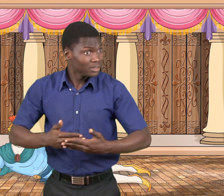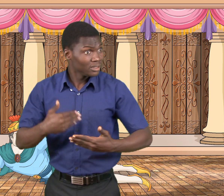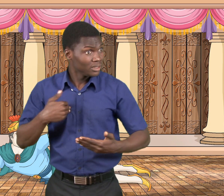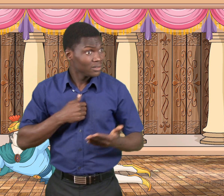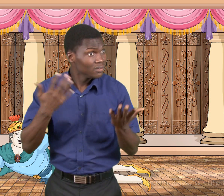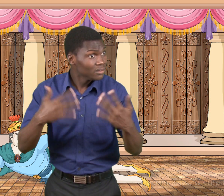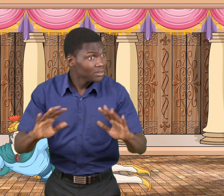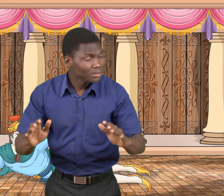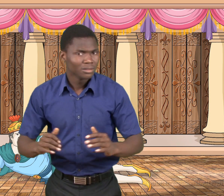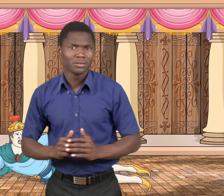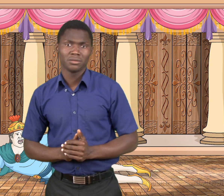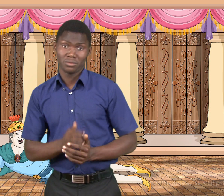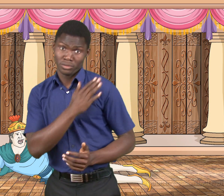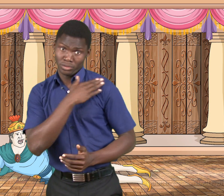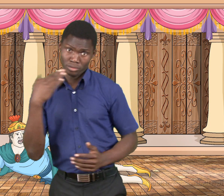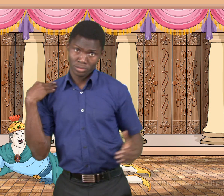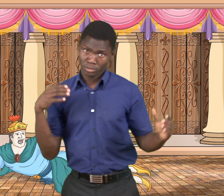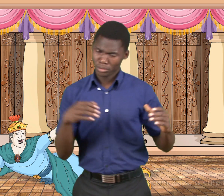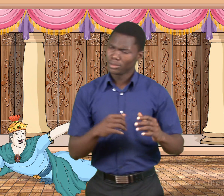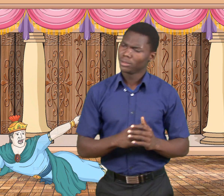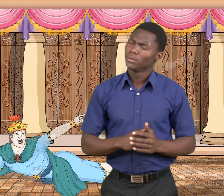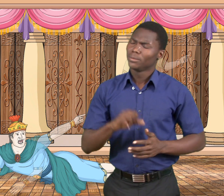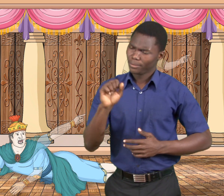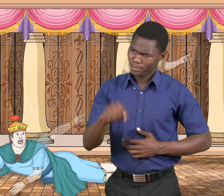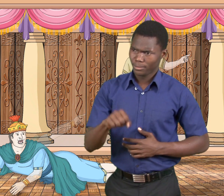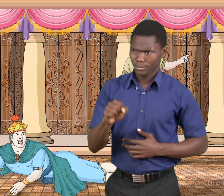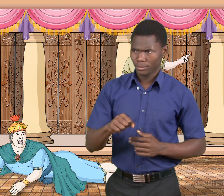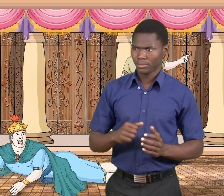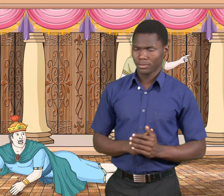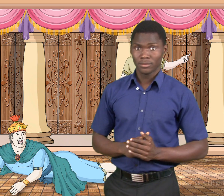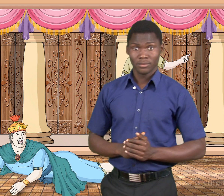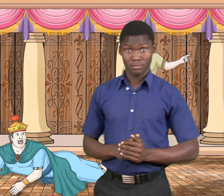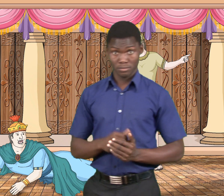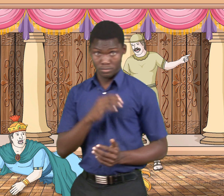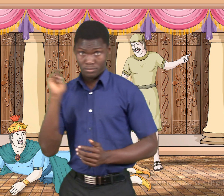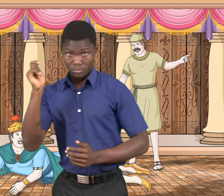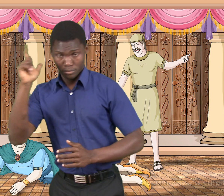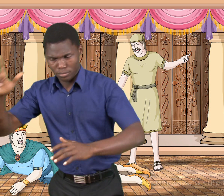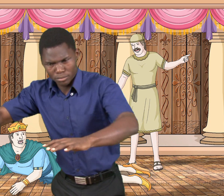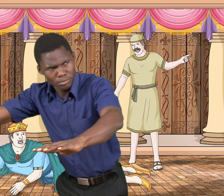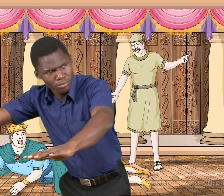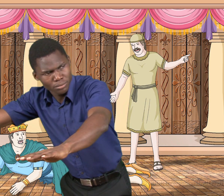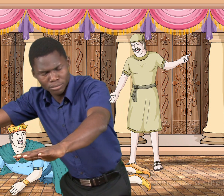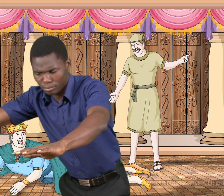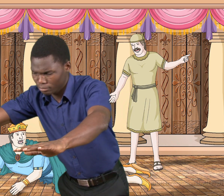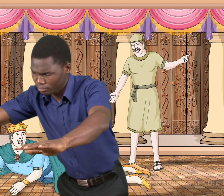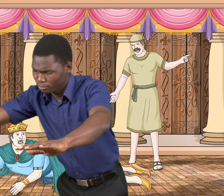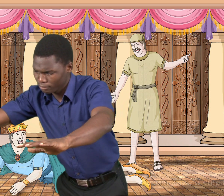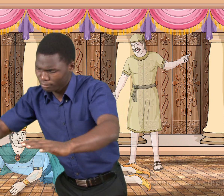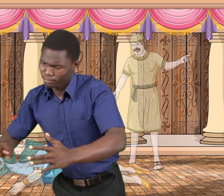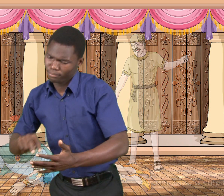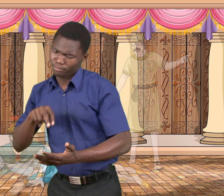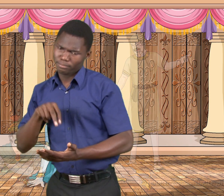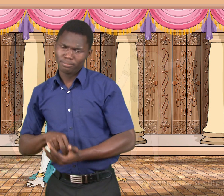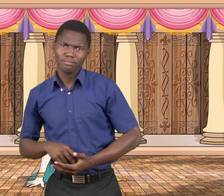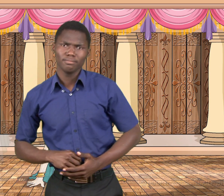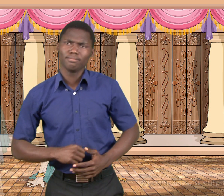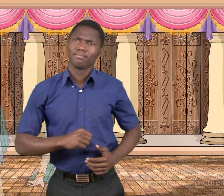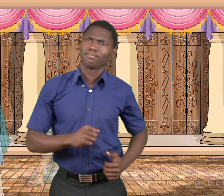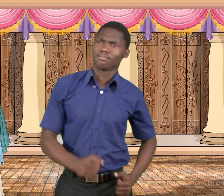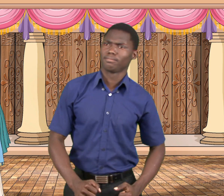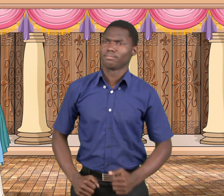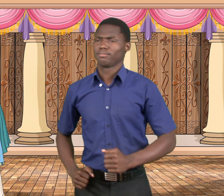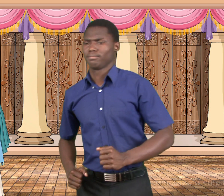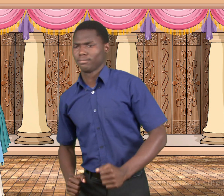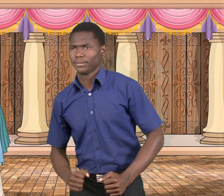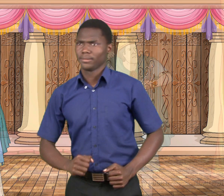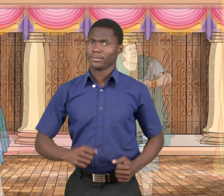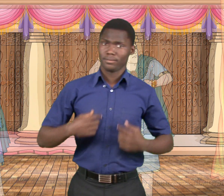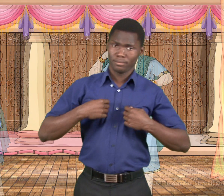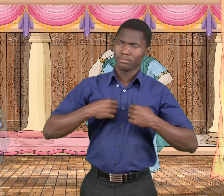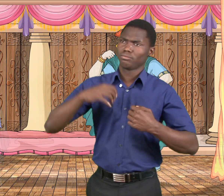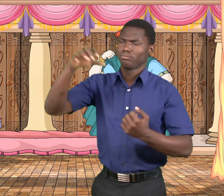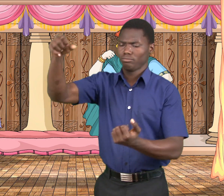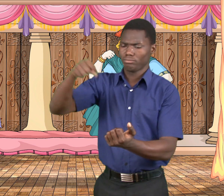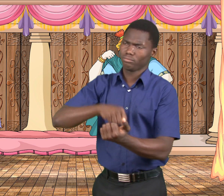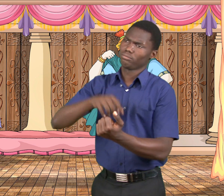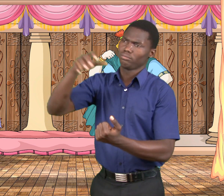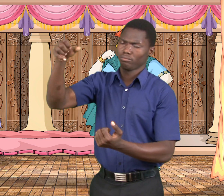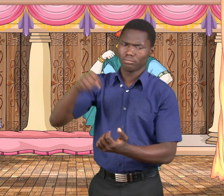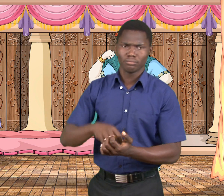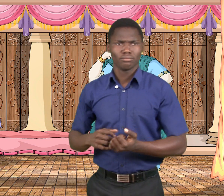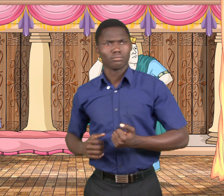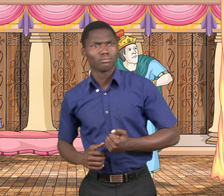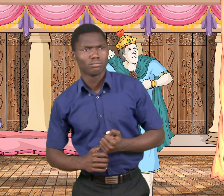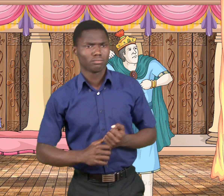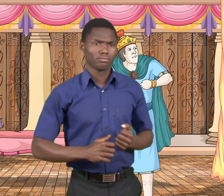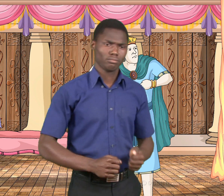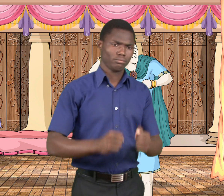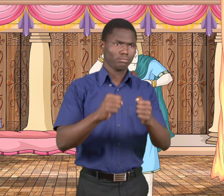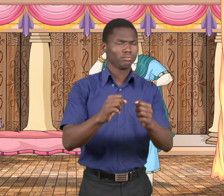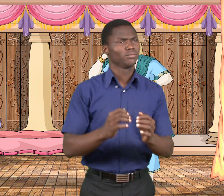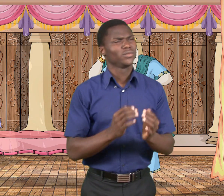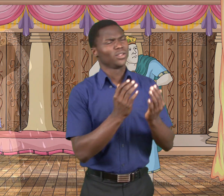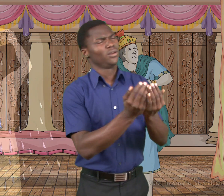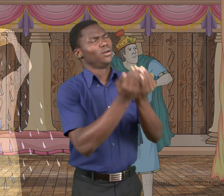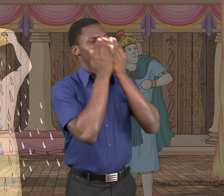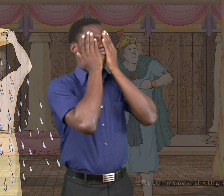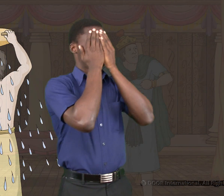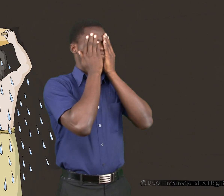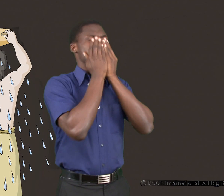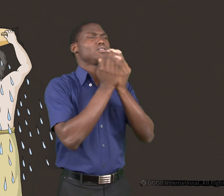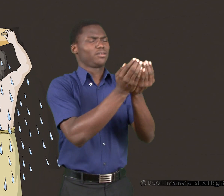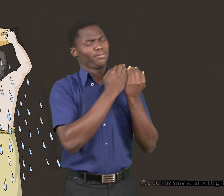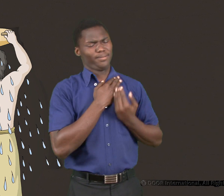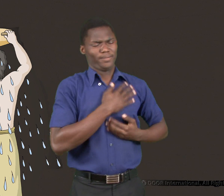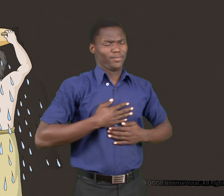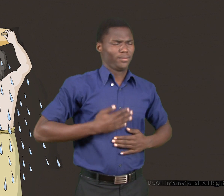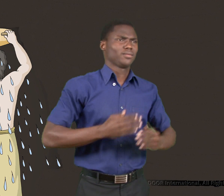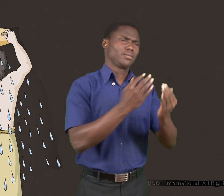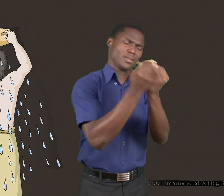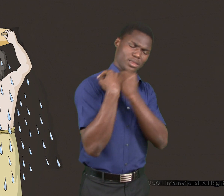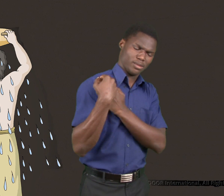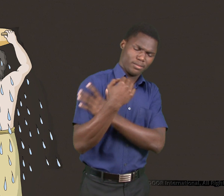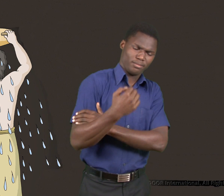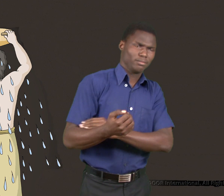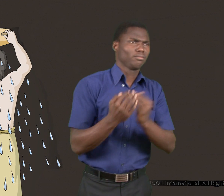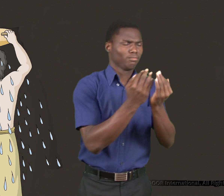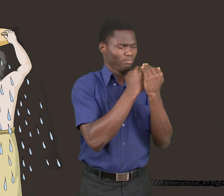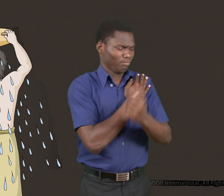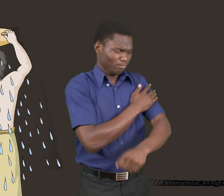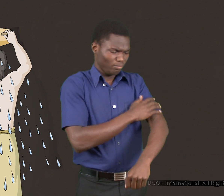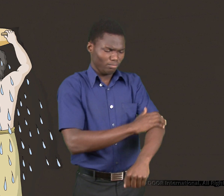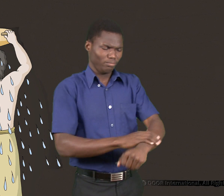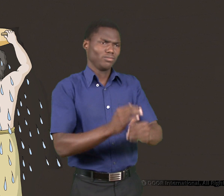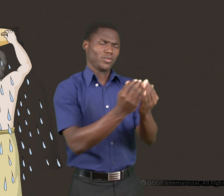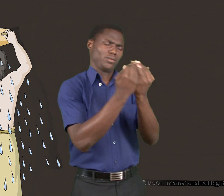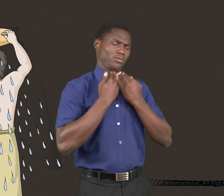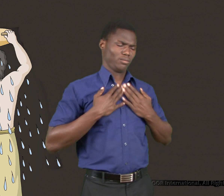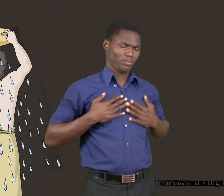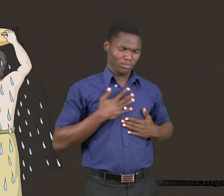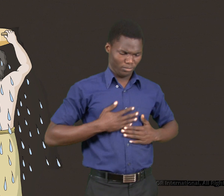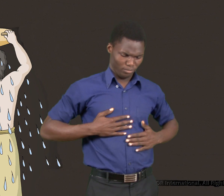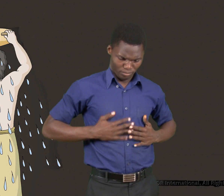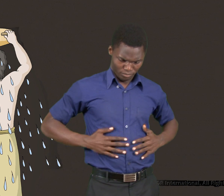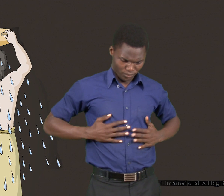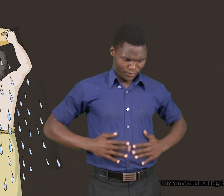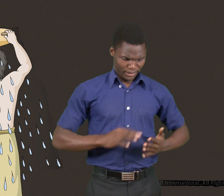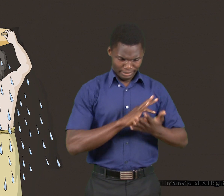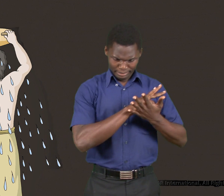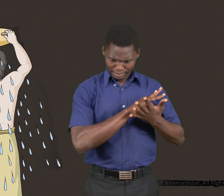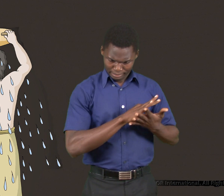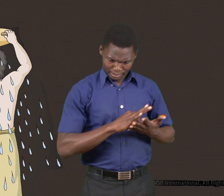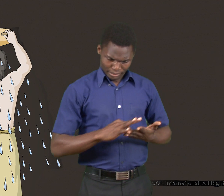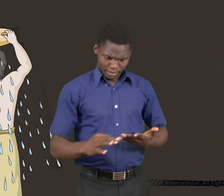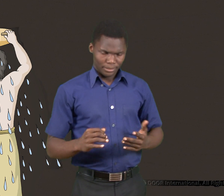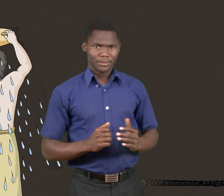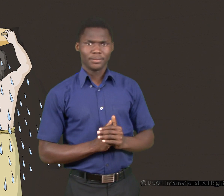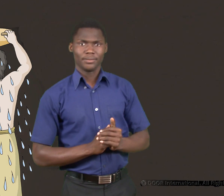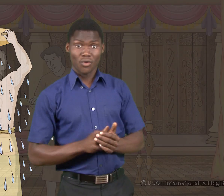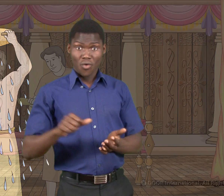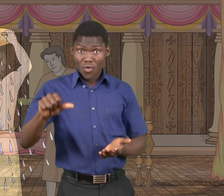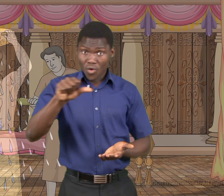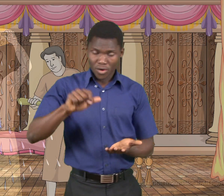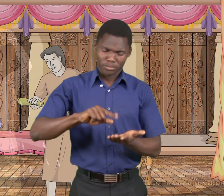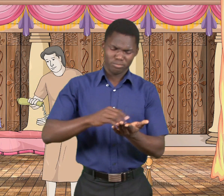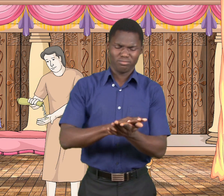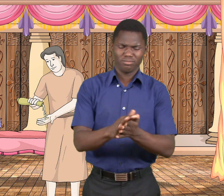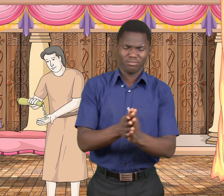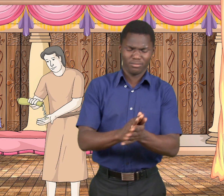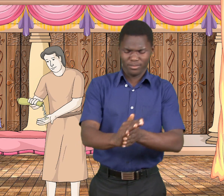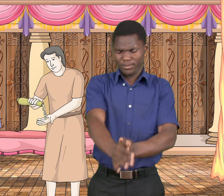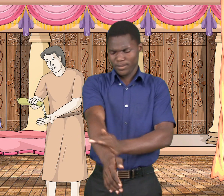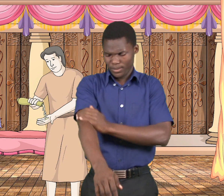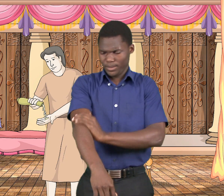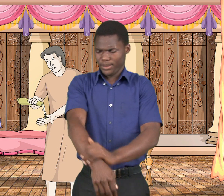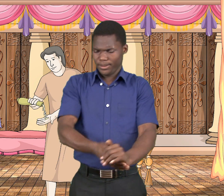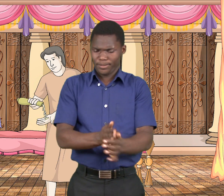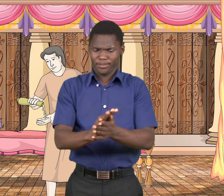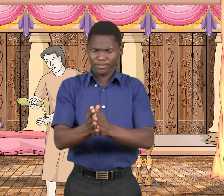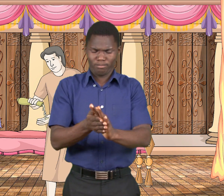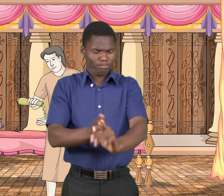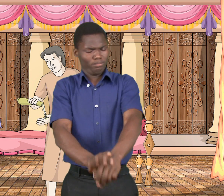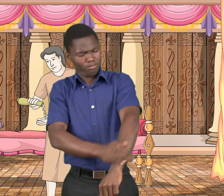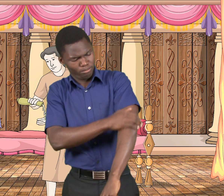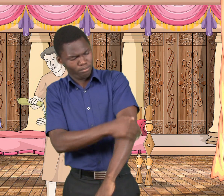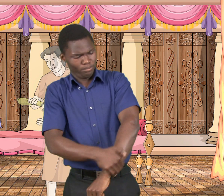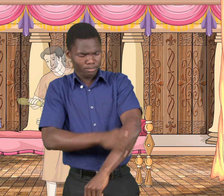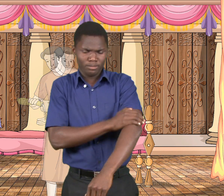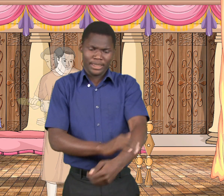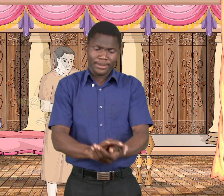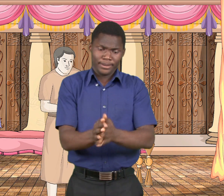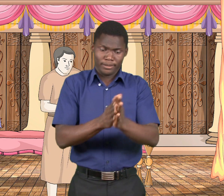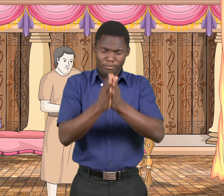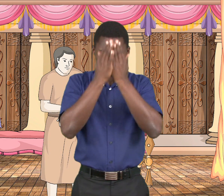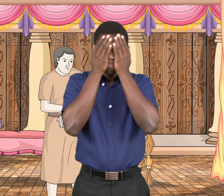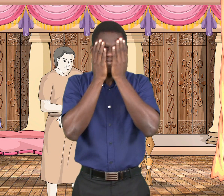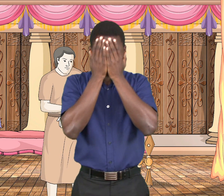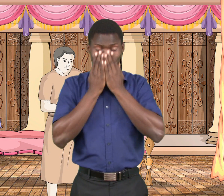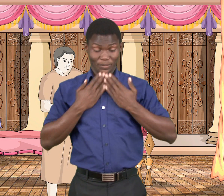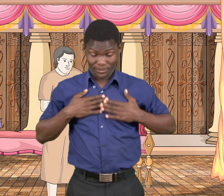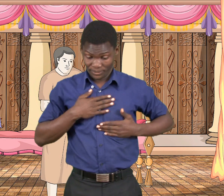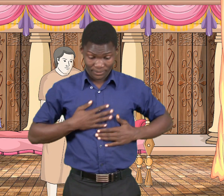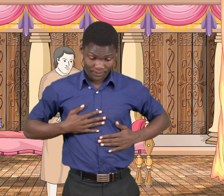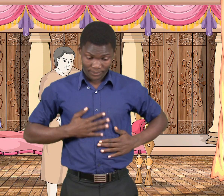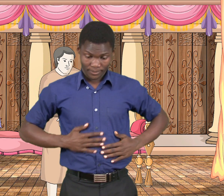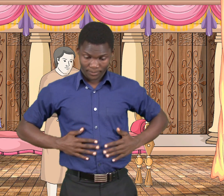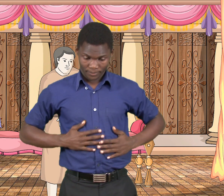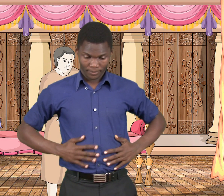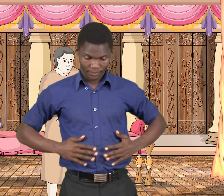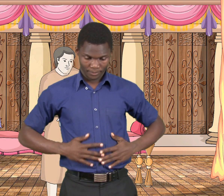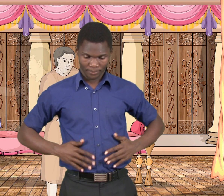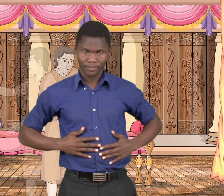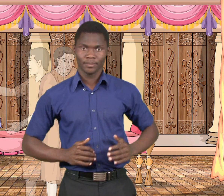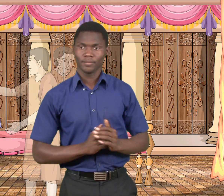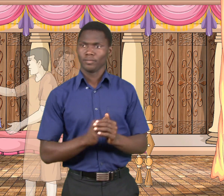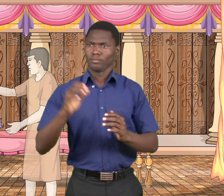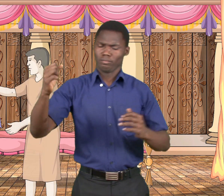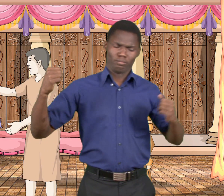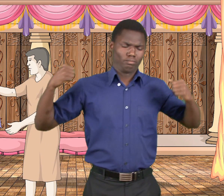When David saw that his servants were whispering to one another, he perceived that the child was dead. So he asked his servants, “Is the child dead?”